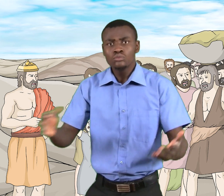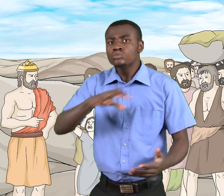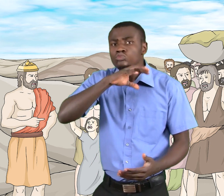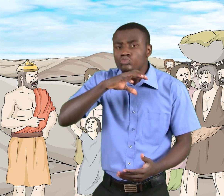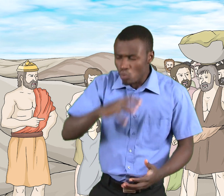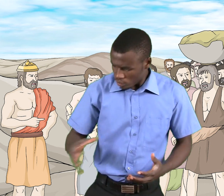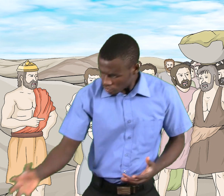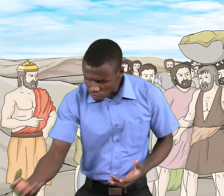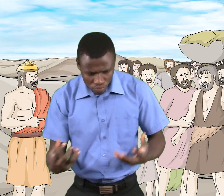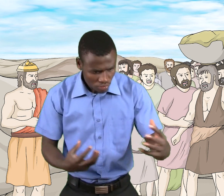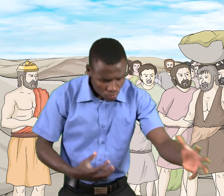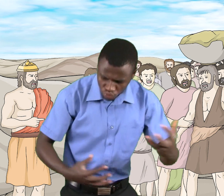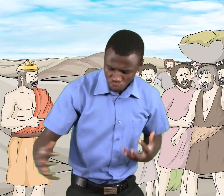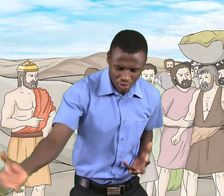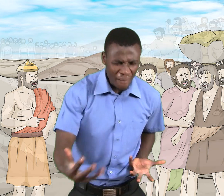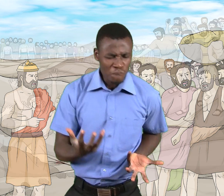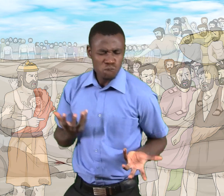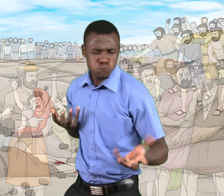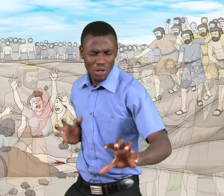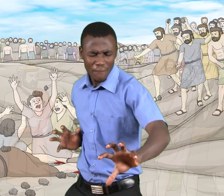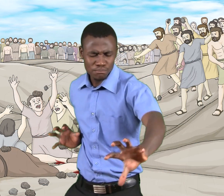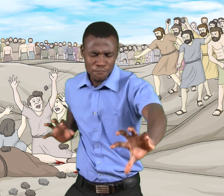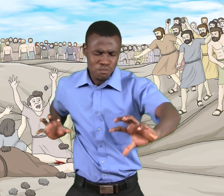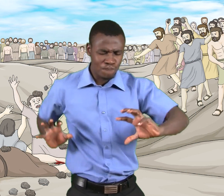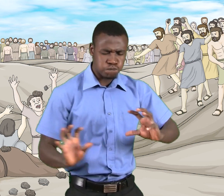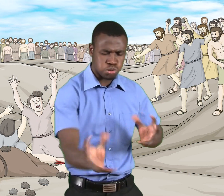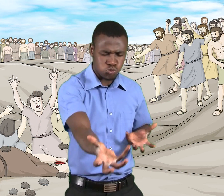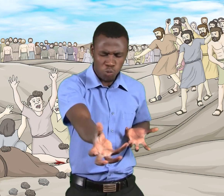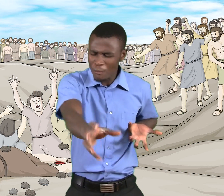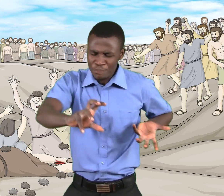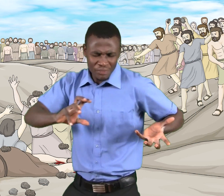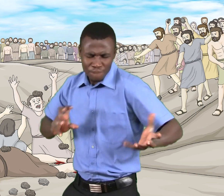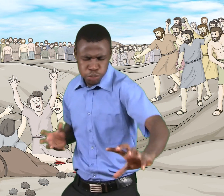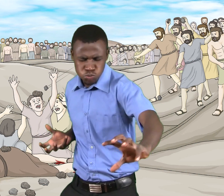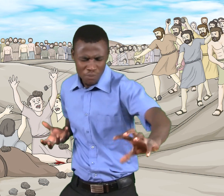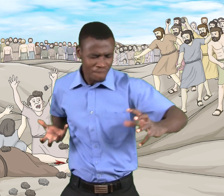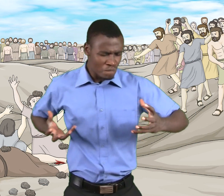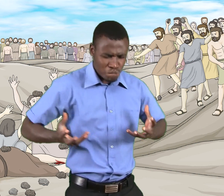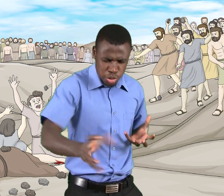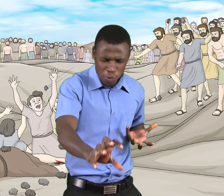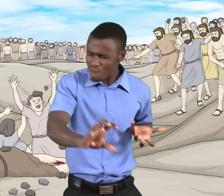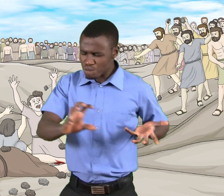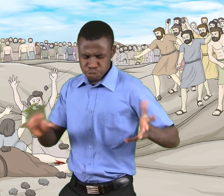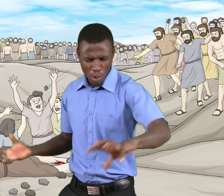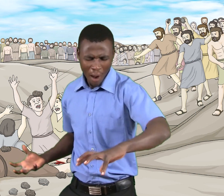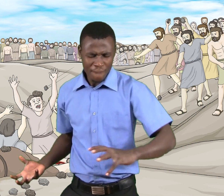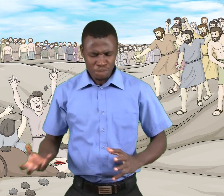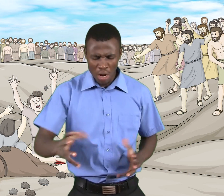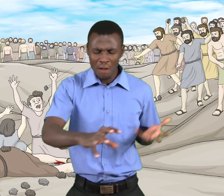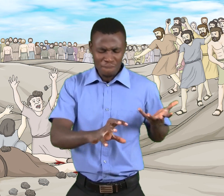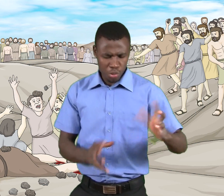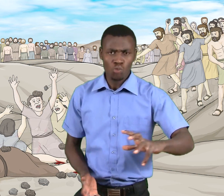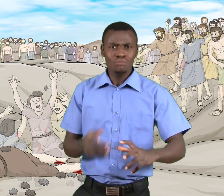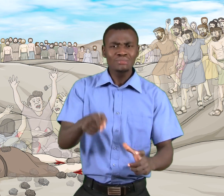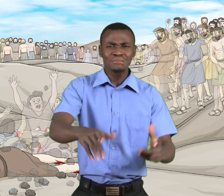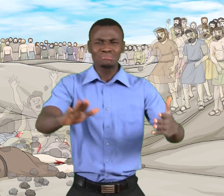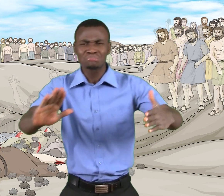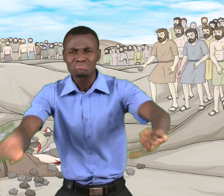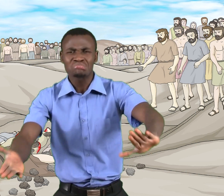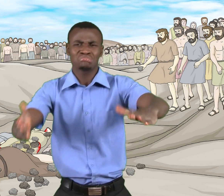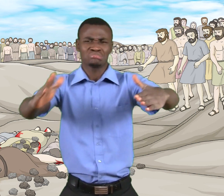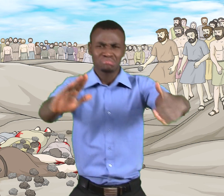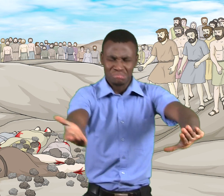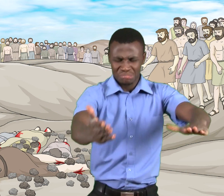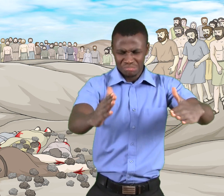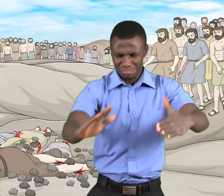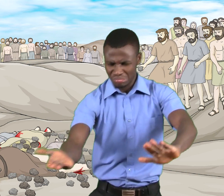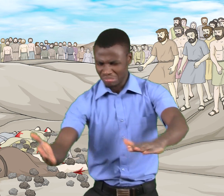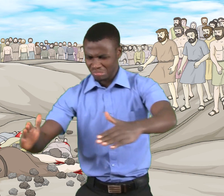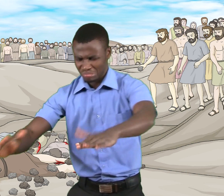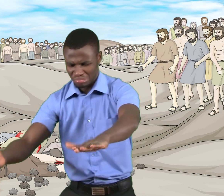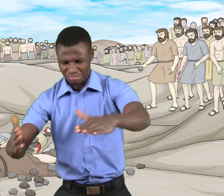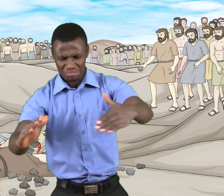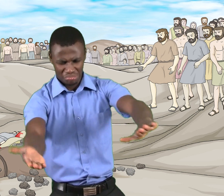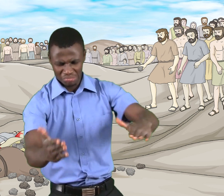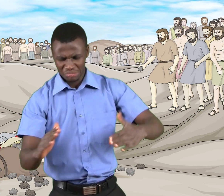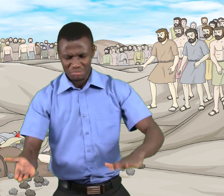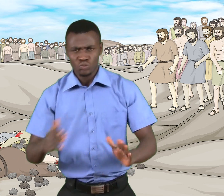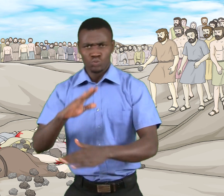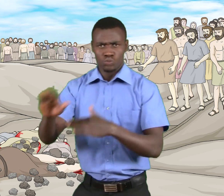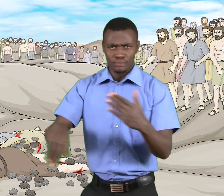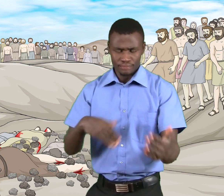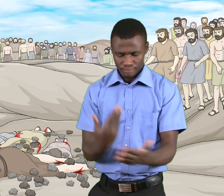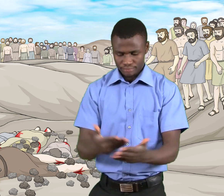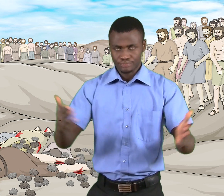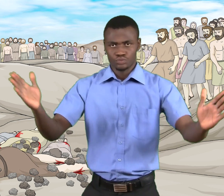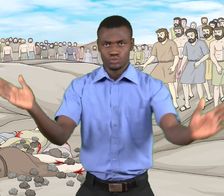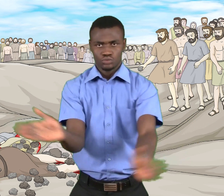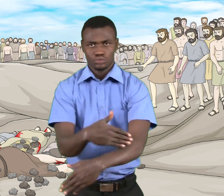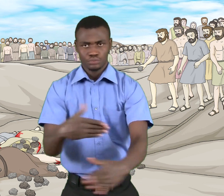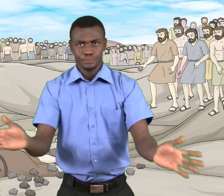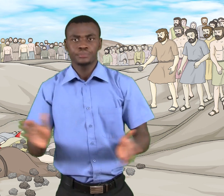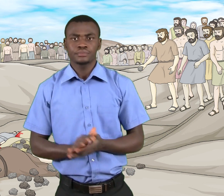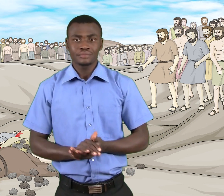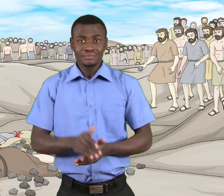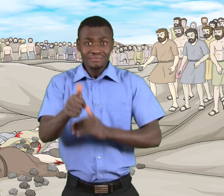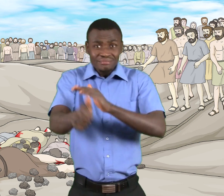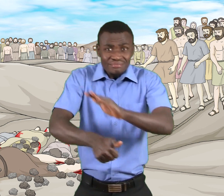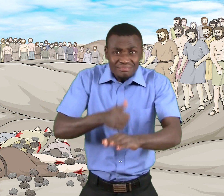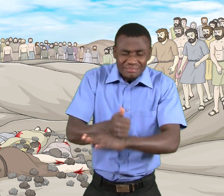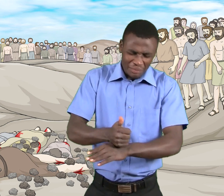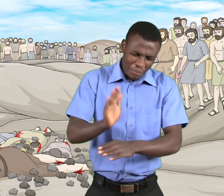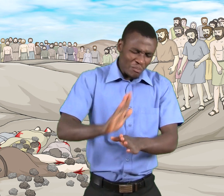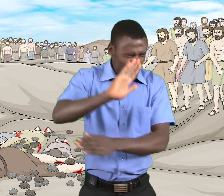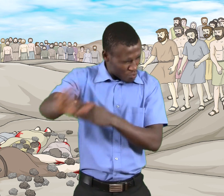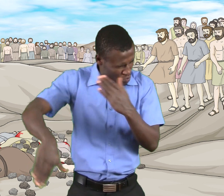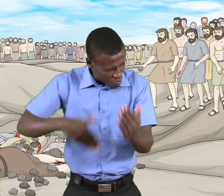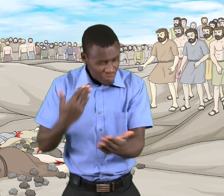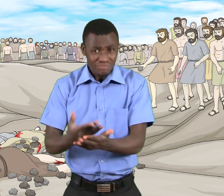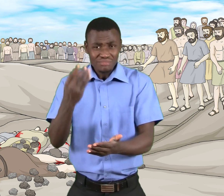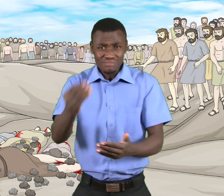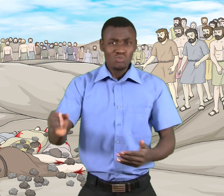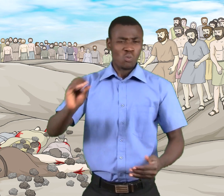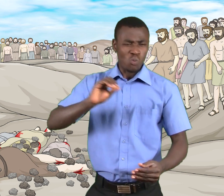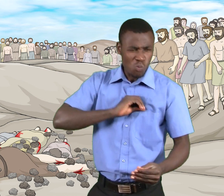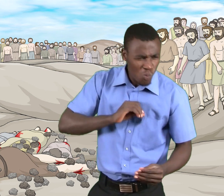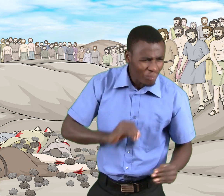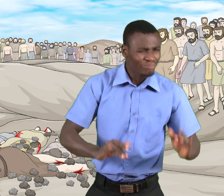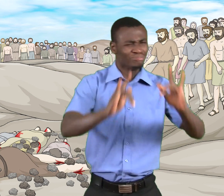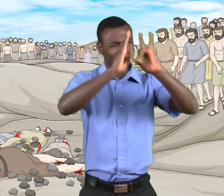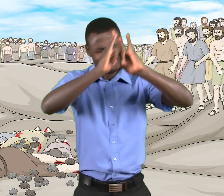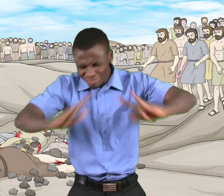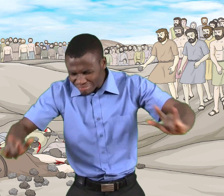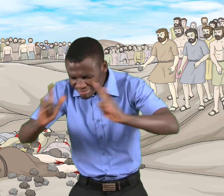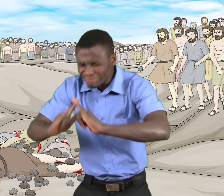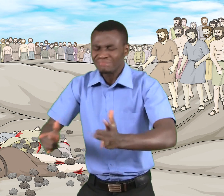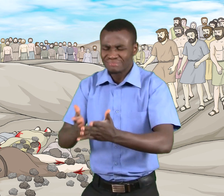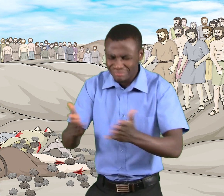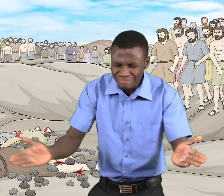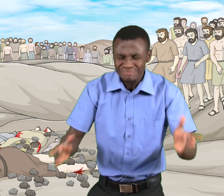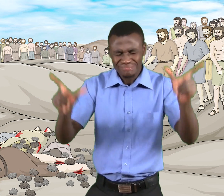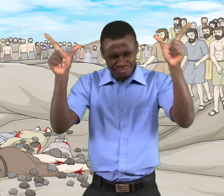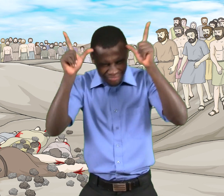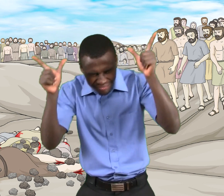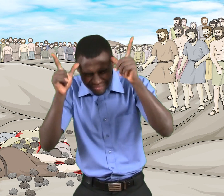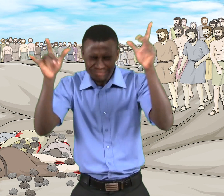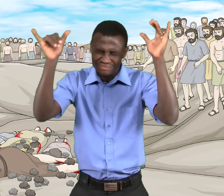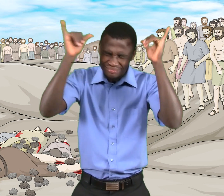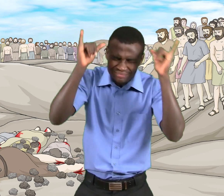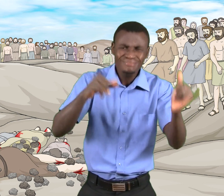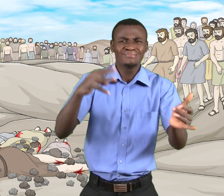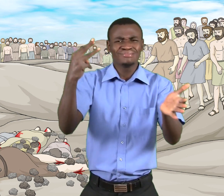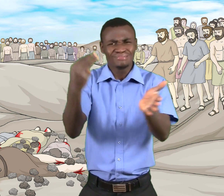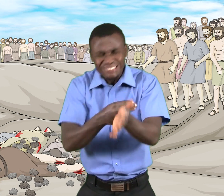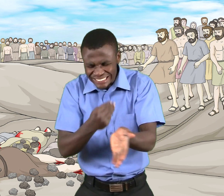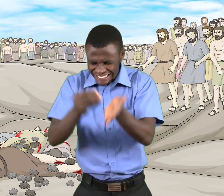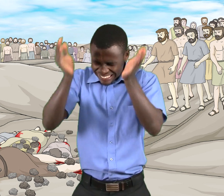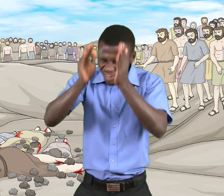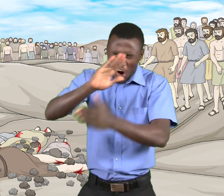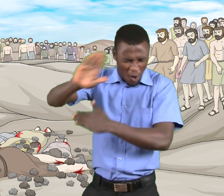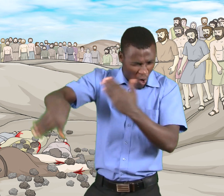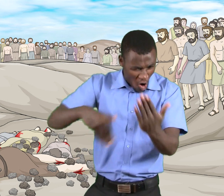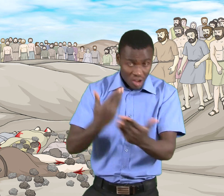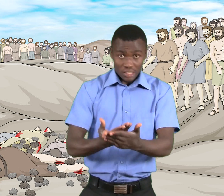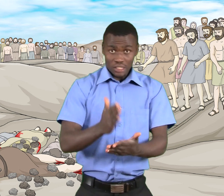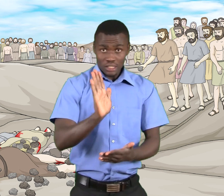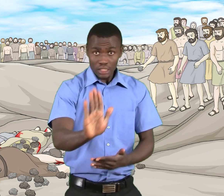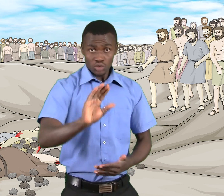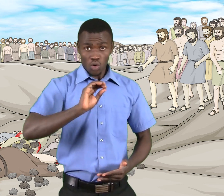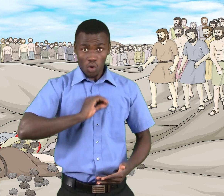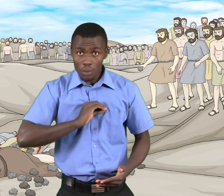And all Israel stoned him to death.